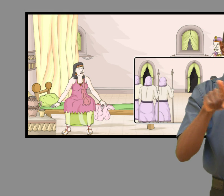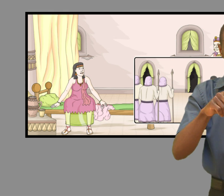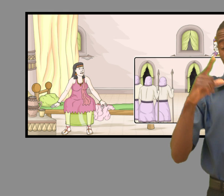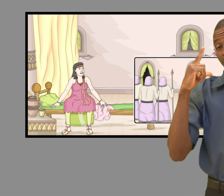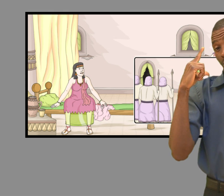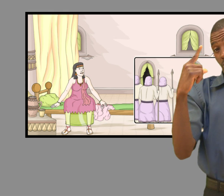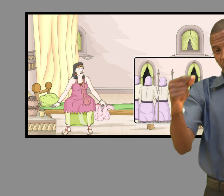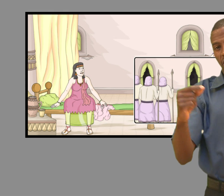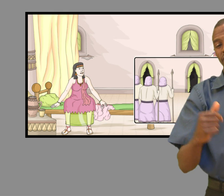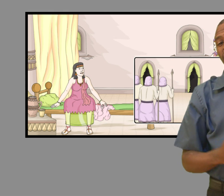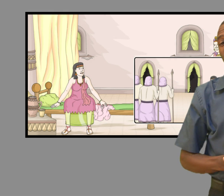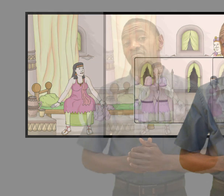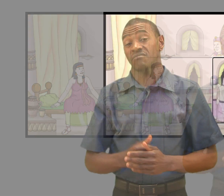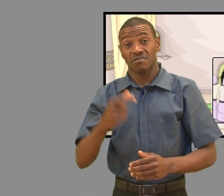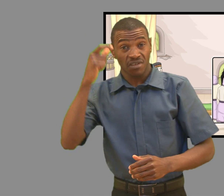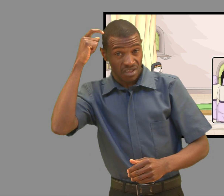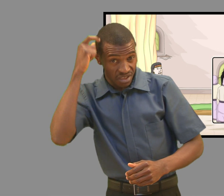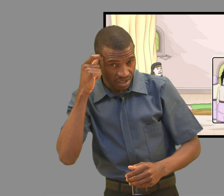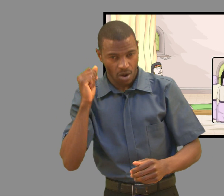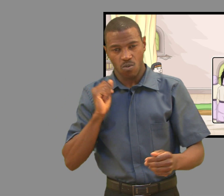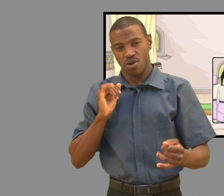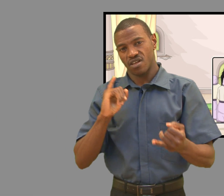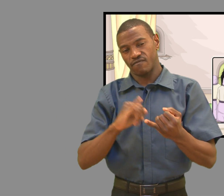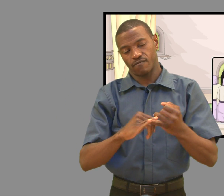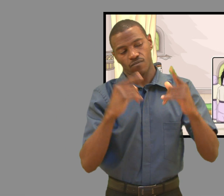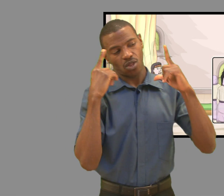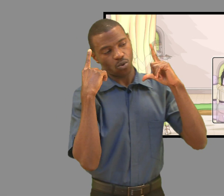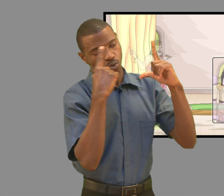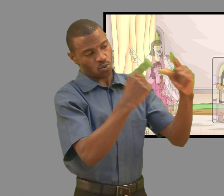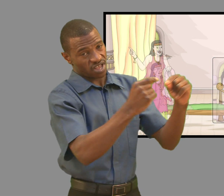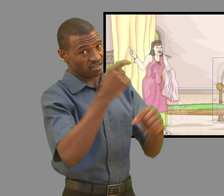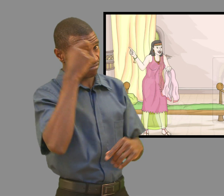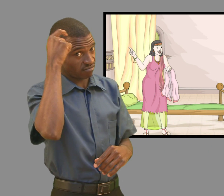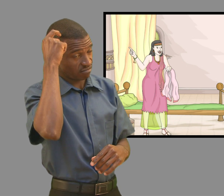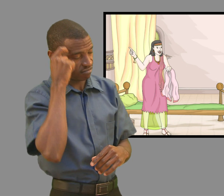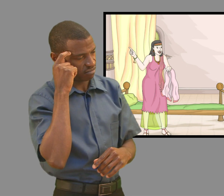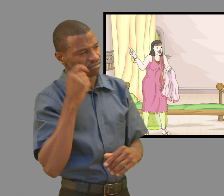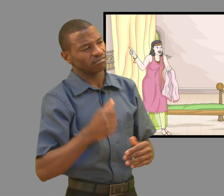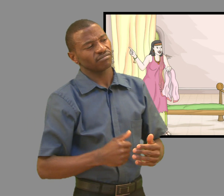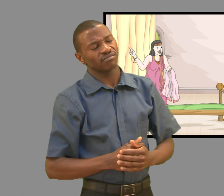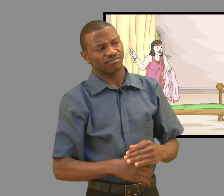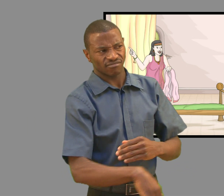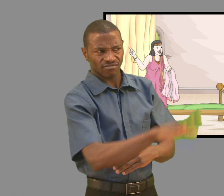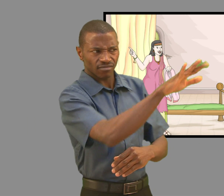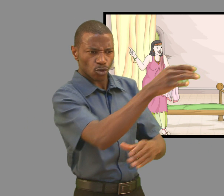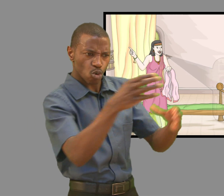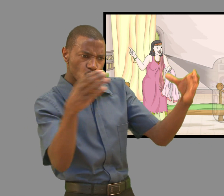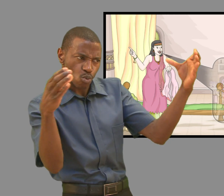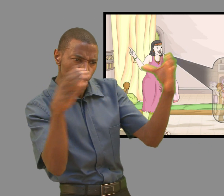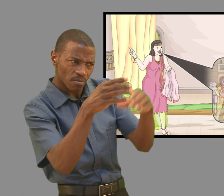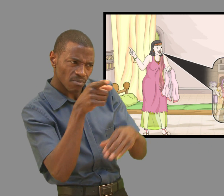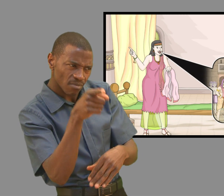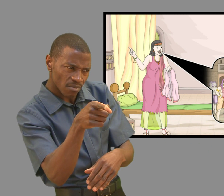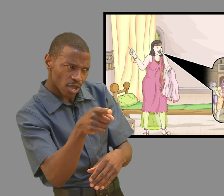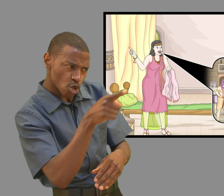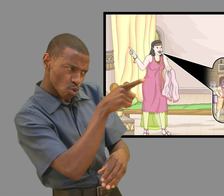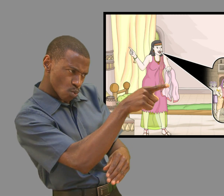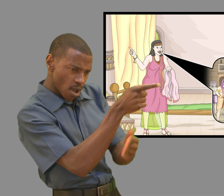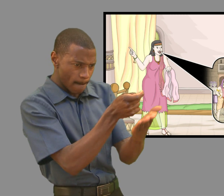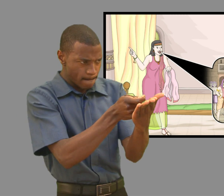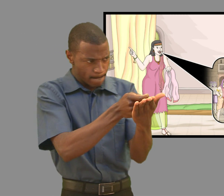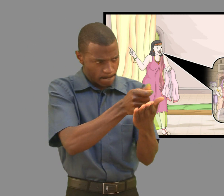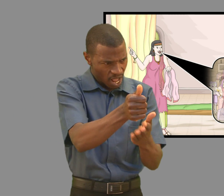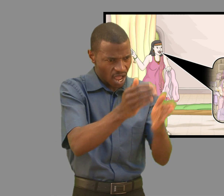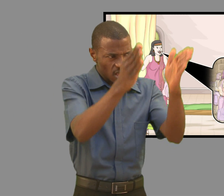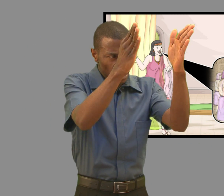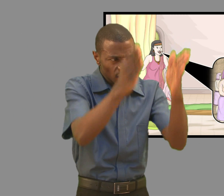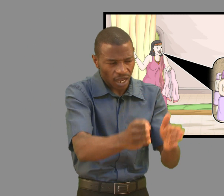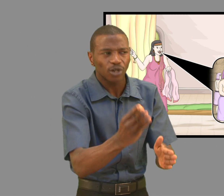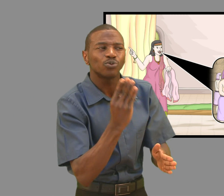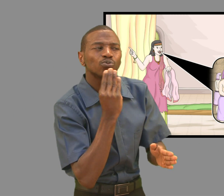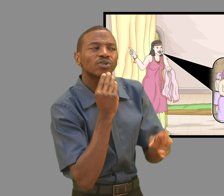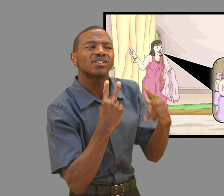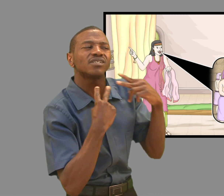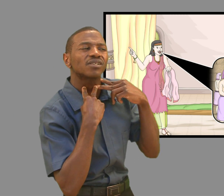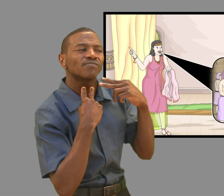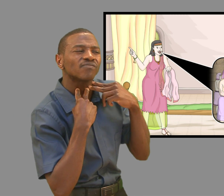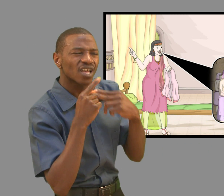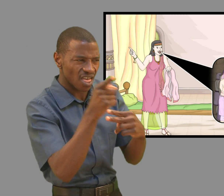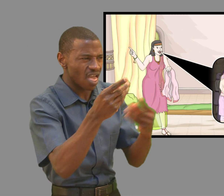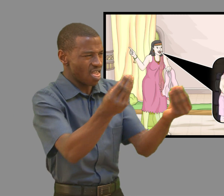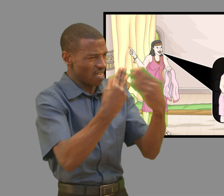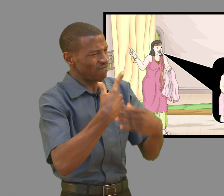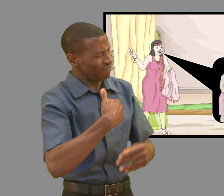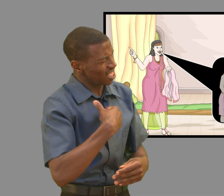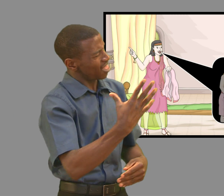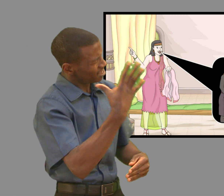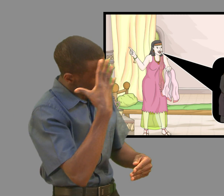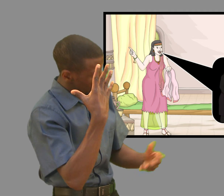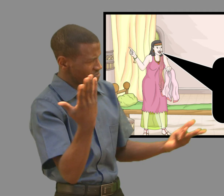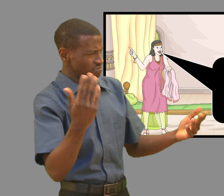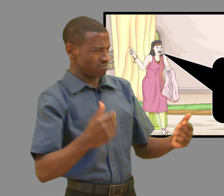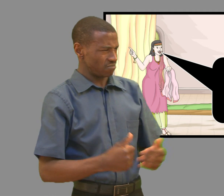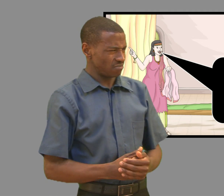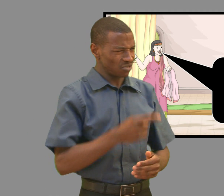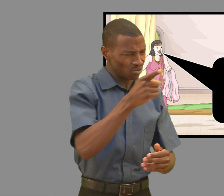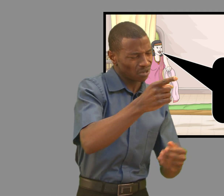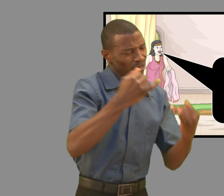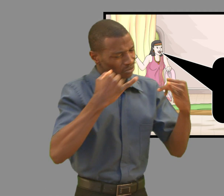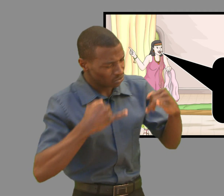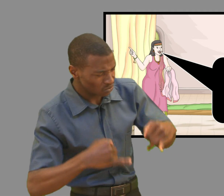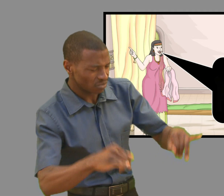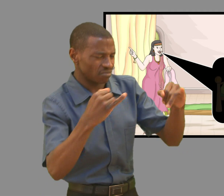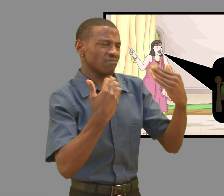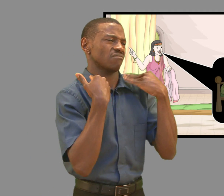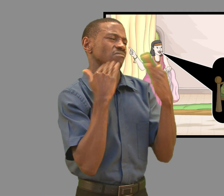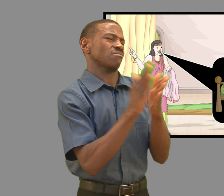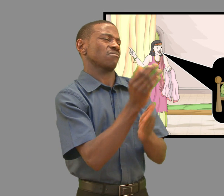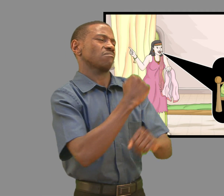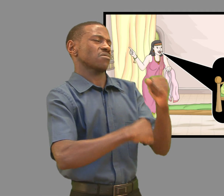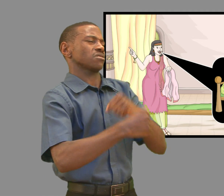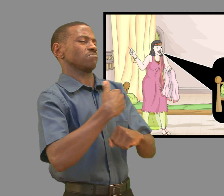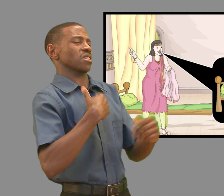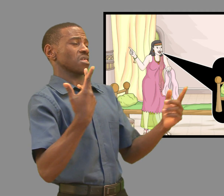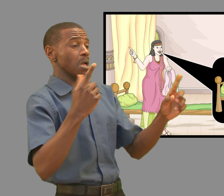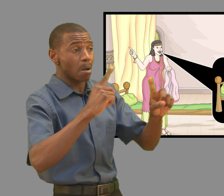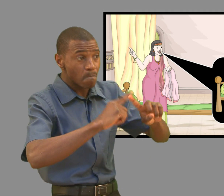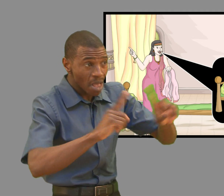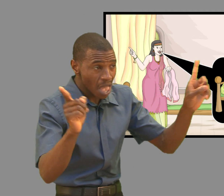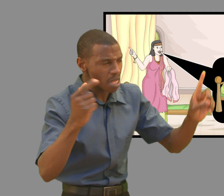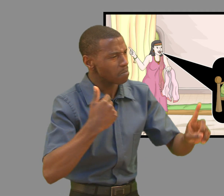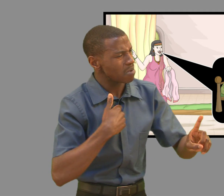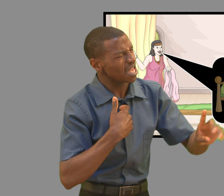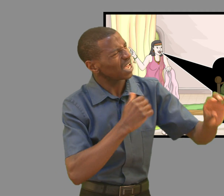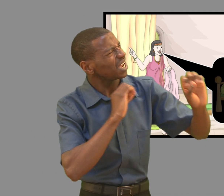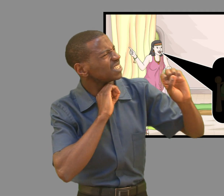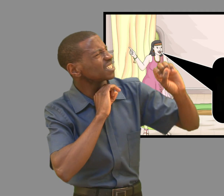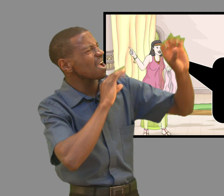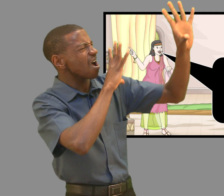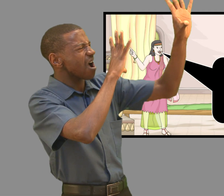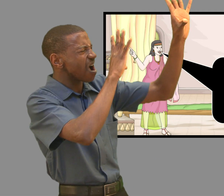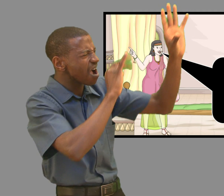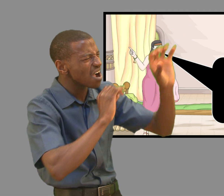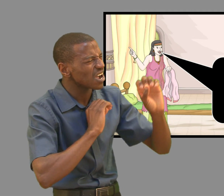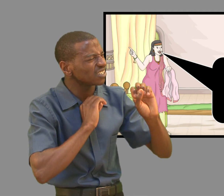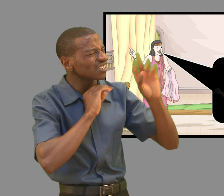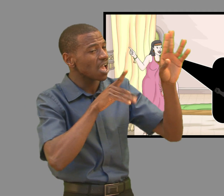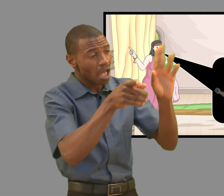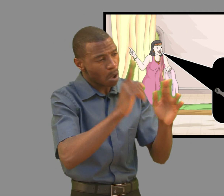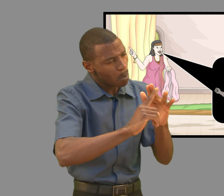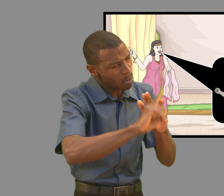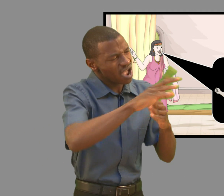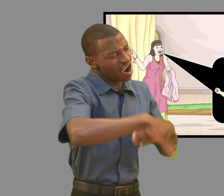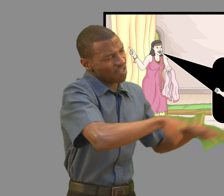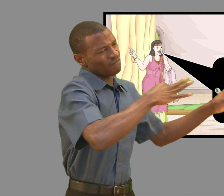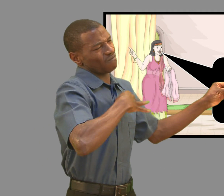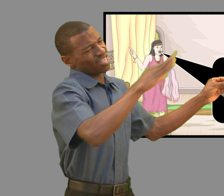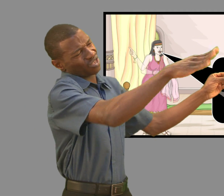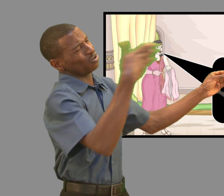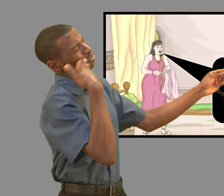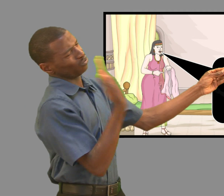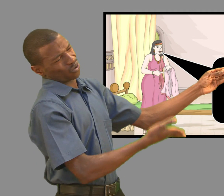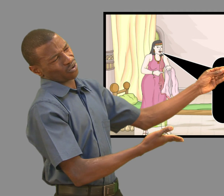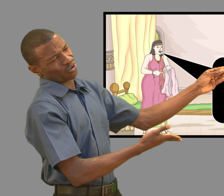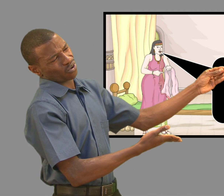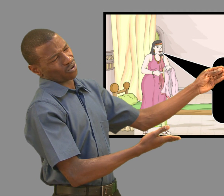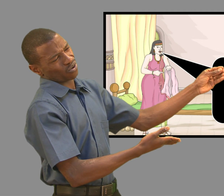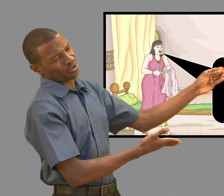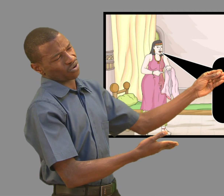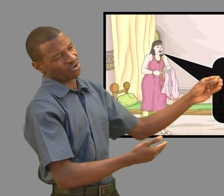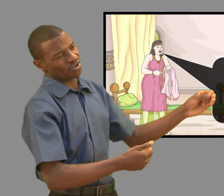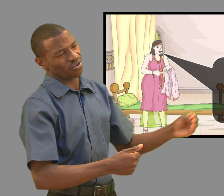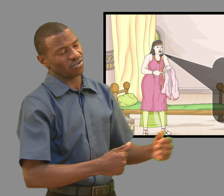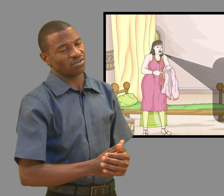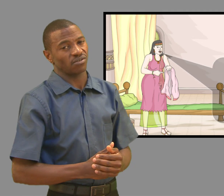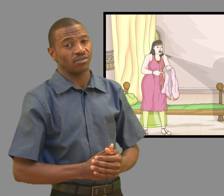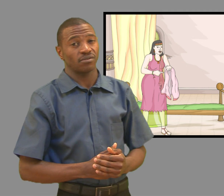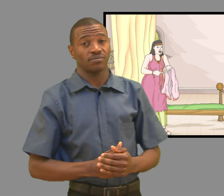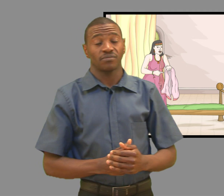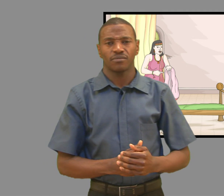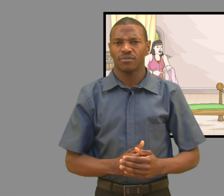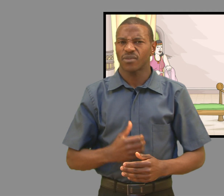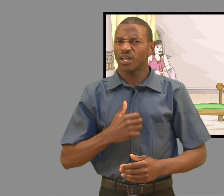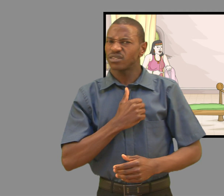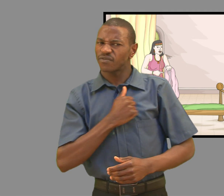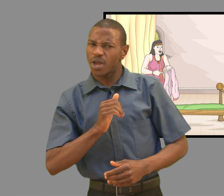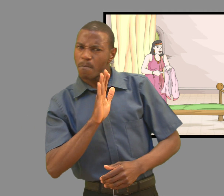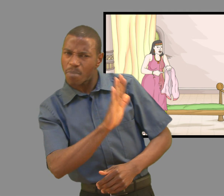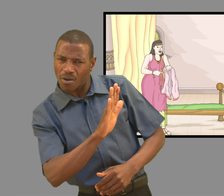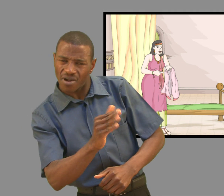Then she told him the same story: “The Hebrew slave you brought us came to me to make sport of me, but when I screamed for help, he left his cloak beside me and ran out of the house.”